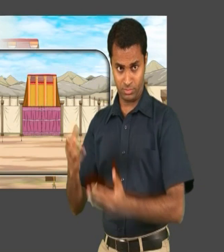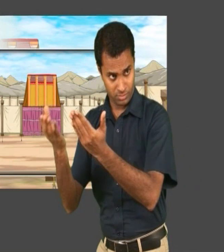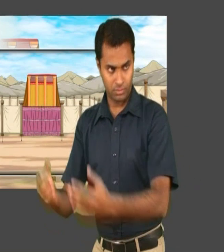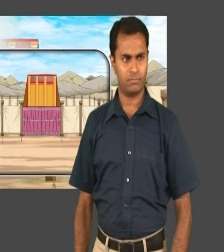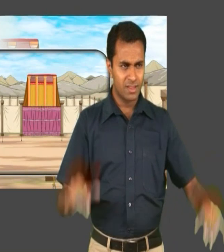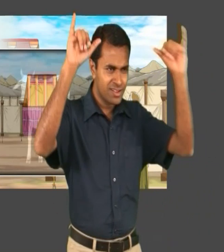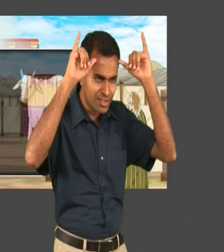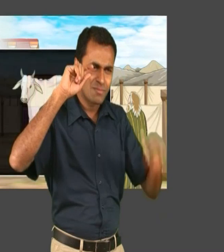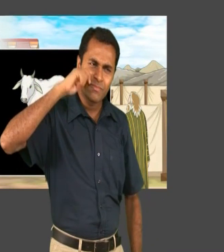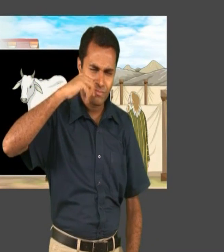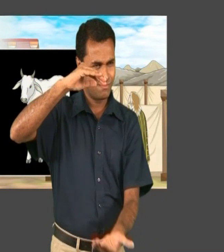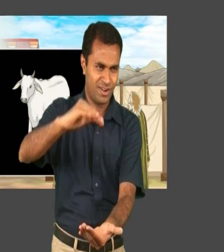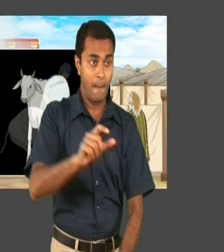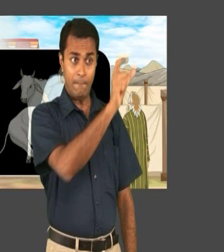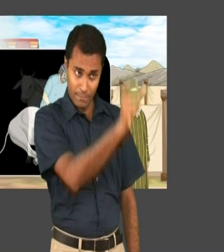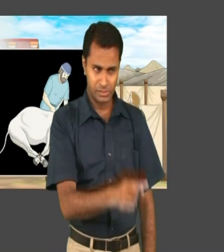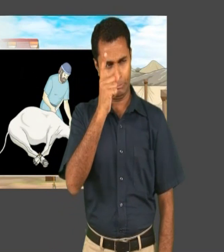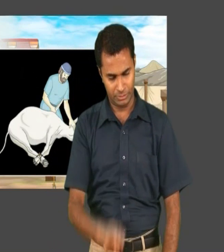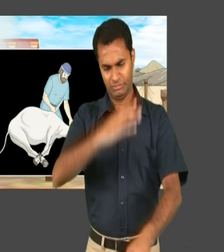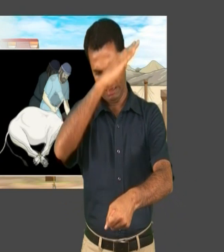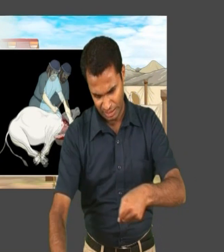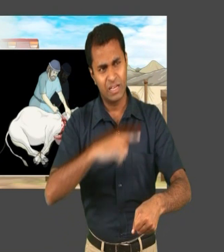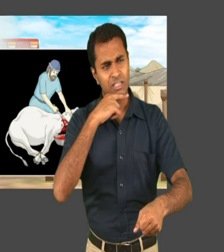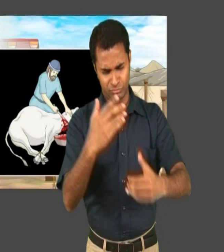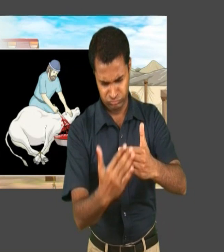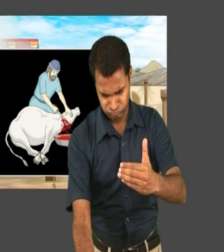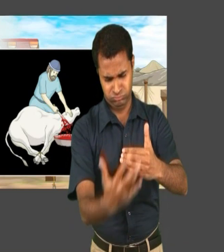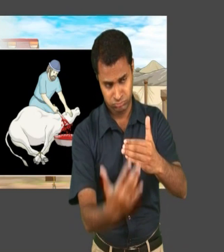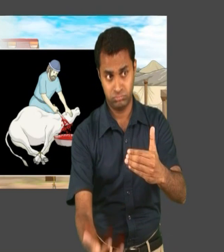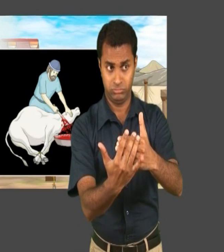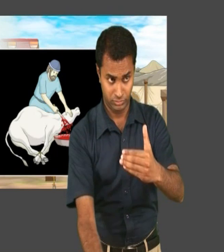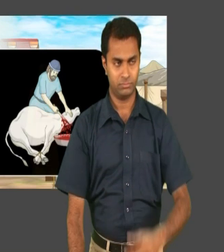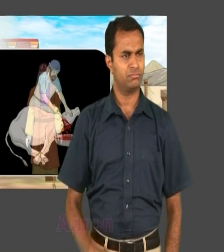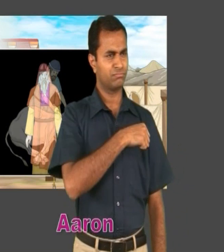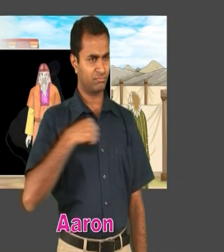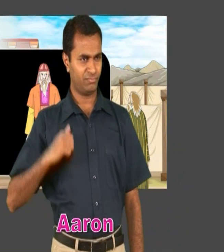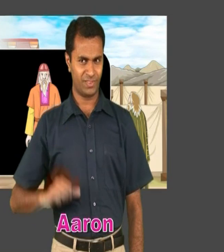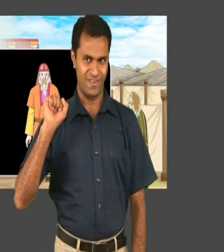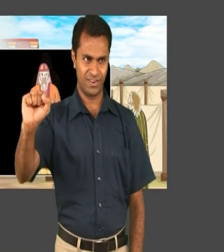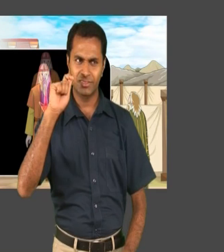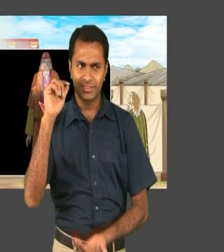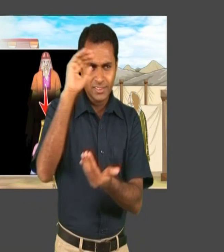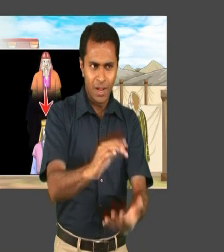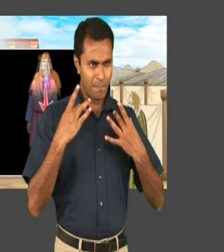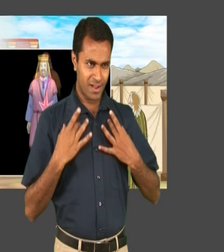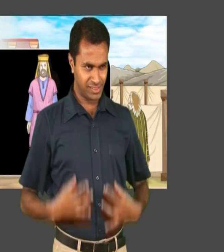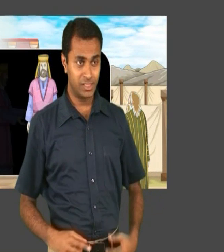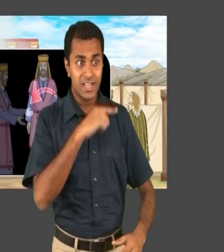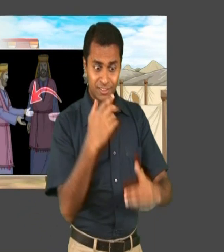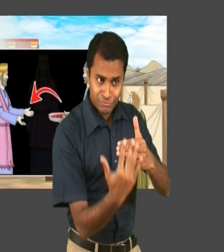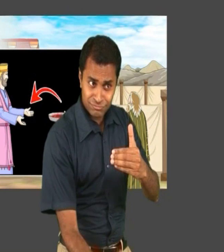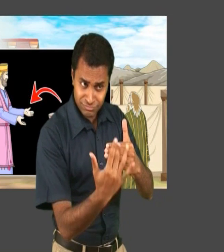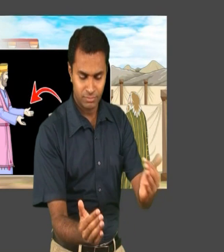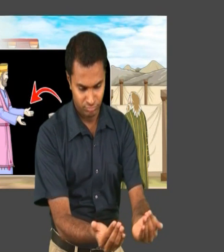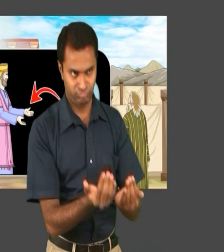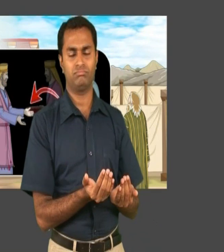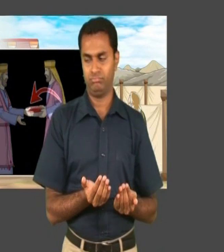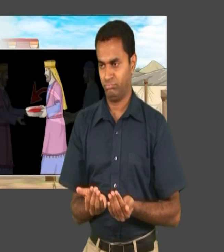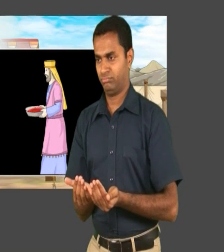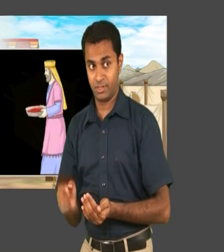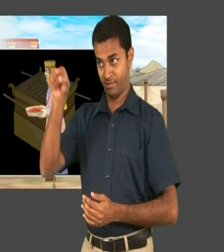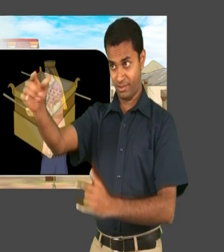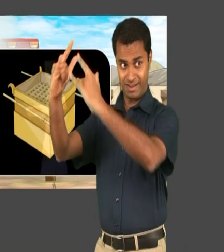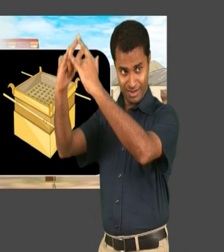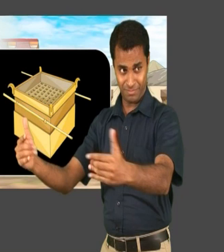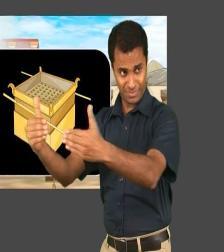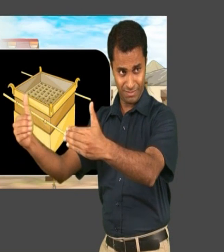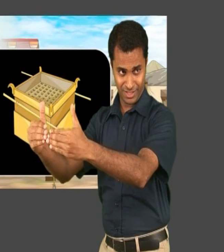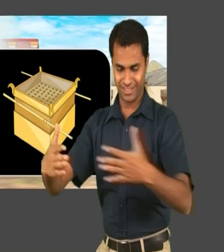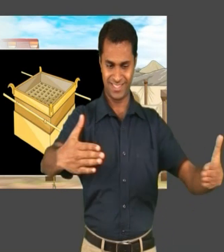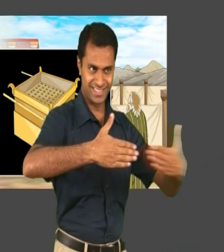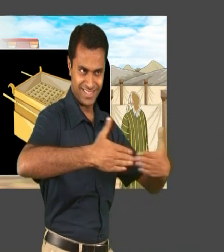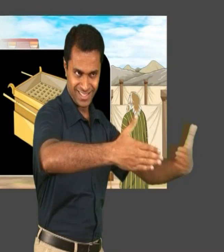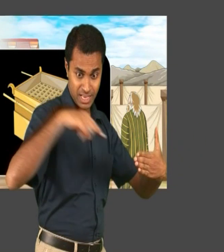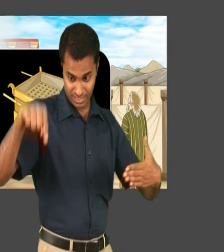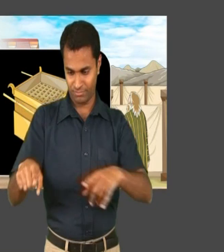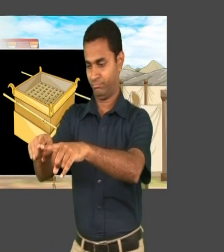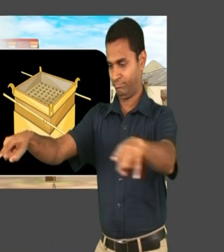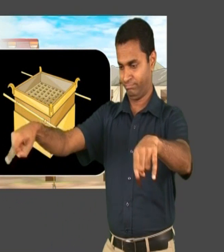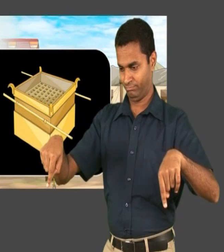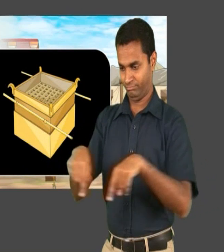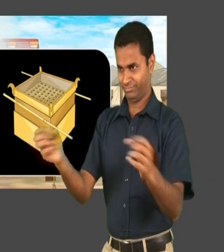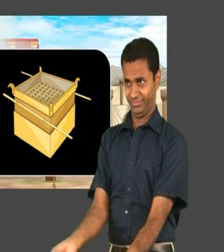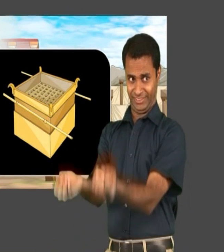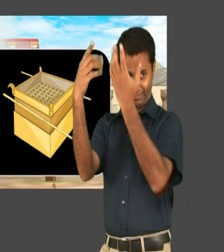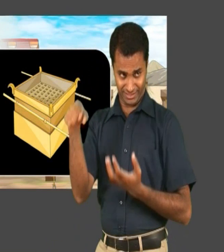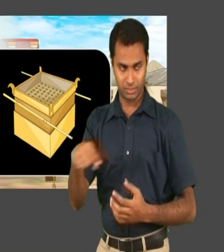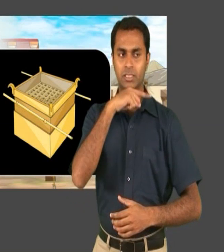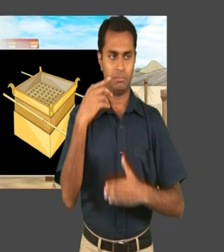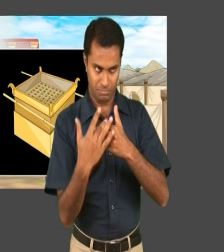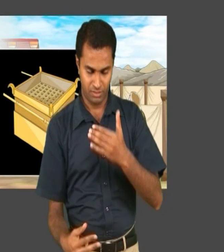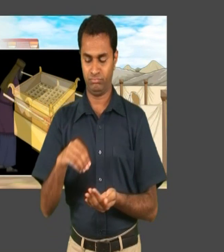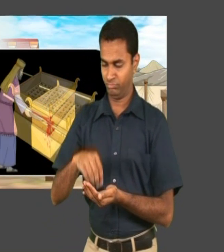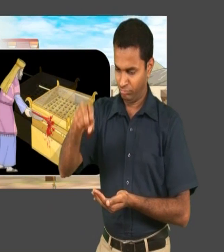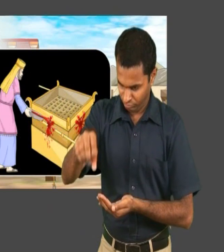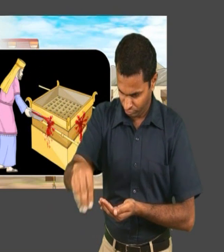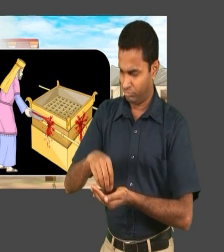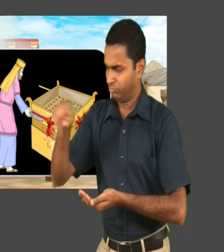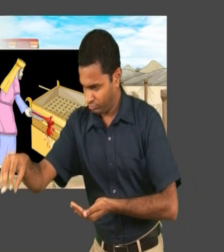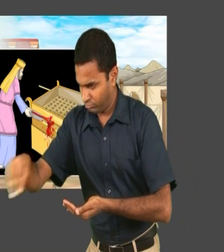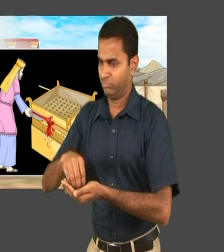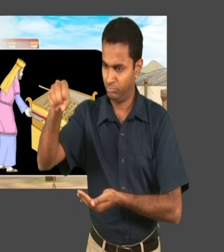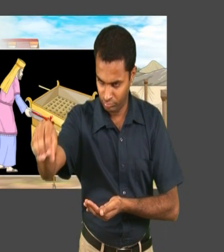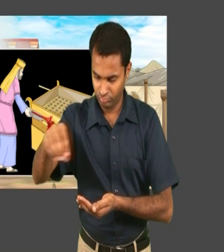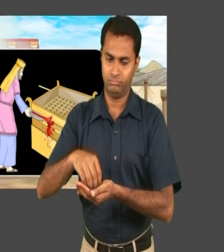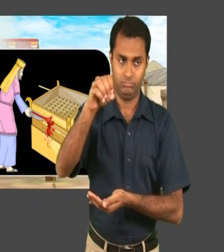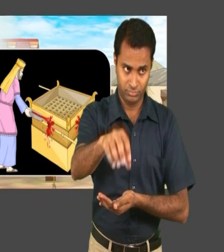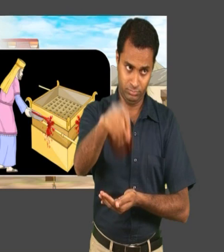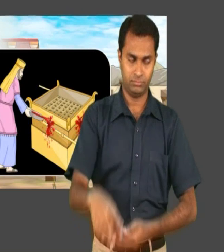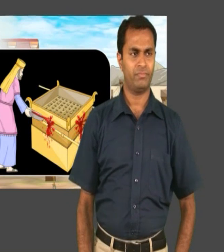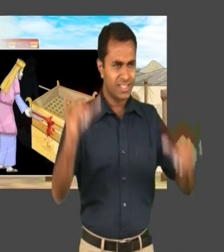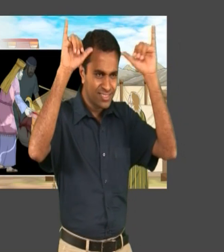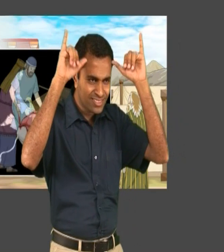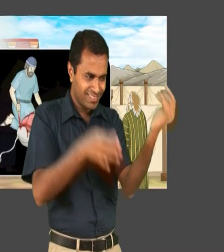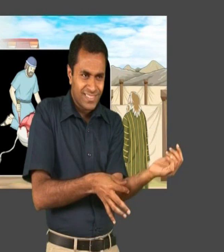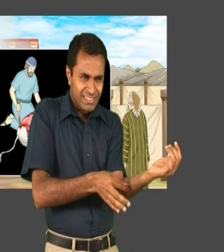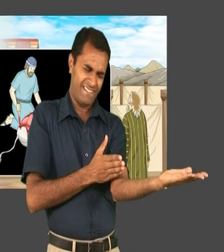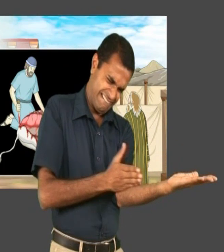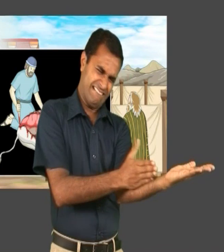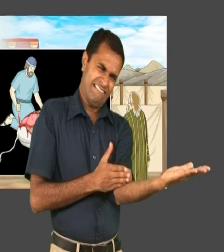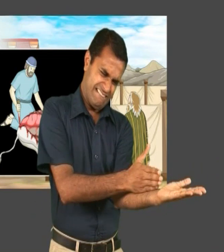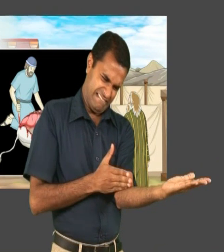And he shall slaughter the young bull before the LORD, and Aaron’s sons the priests are to present the blood and sprinkle it on all sides of the altar at the entrance to the Tent of Meeting.